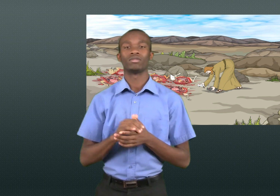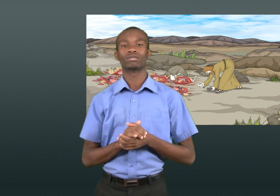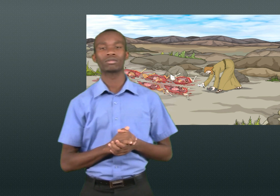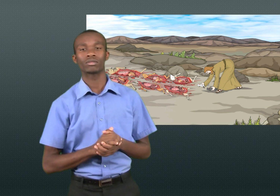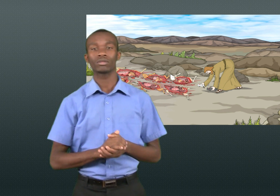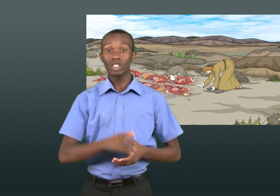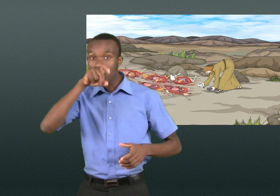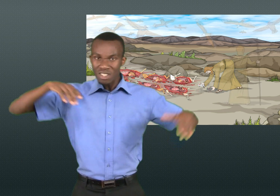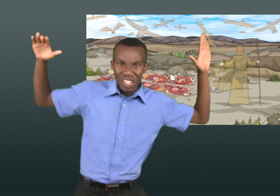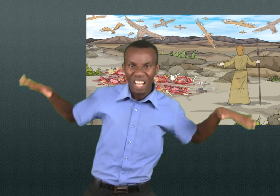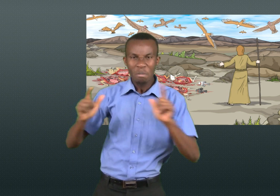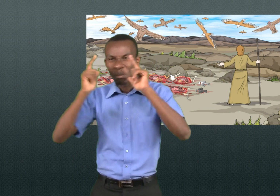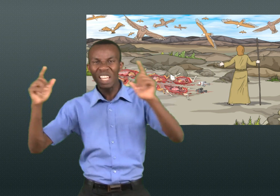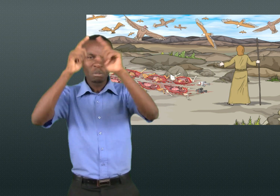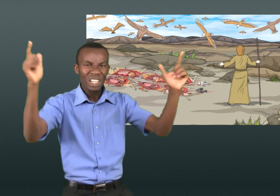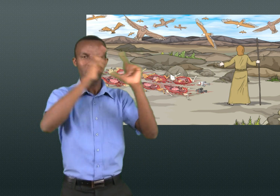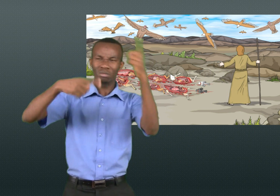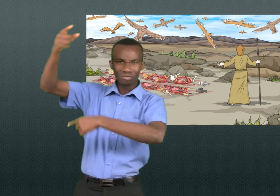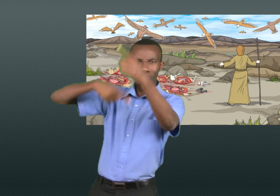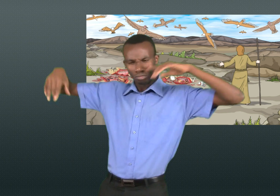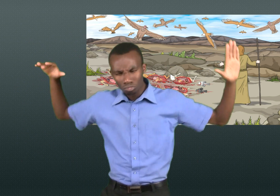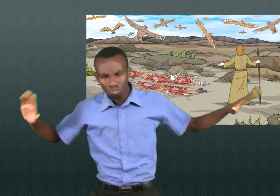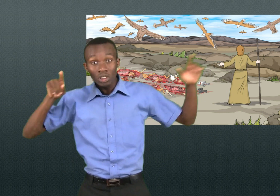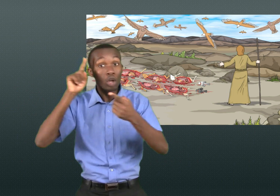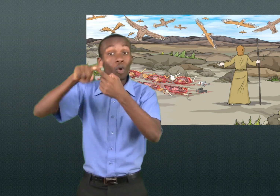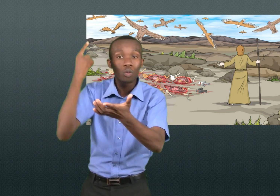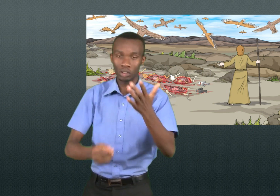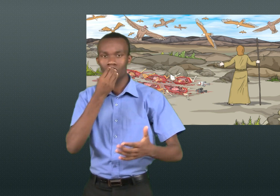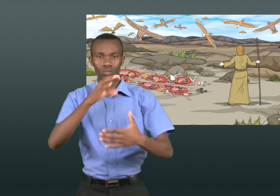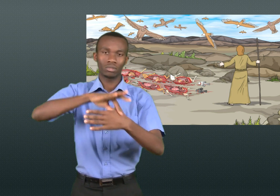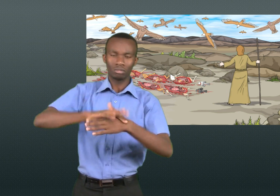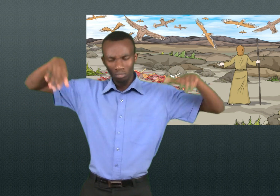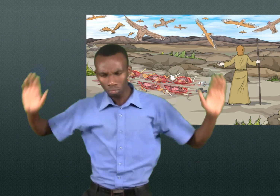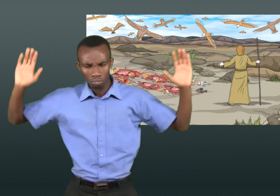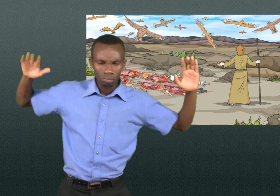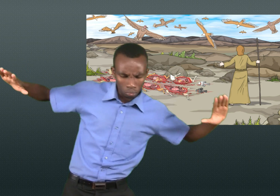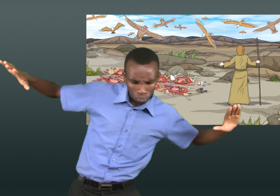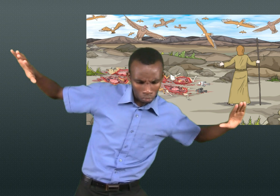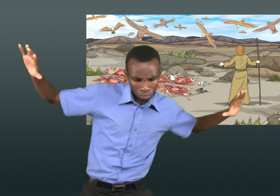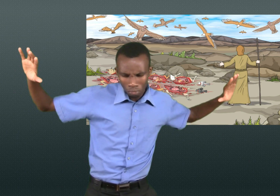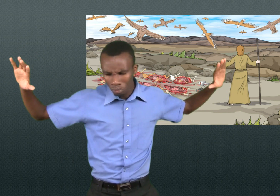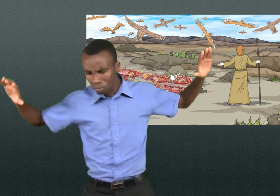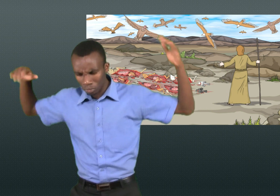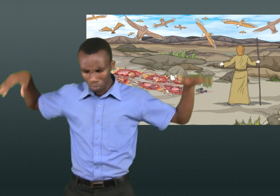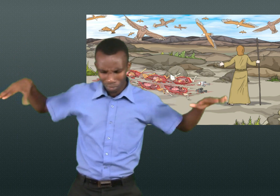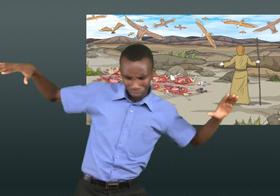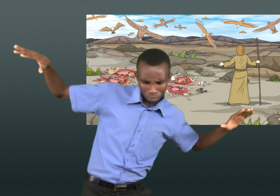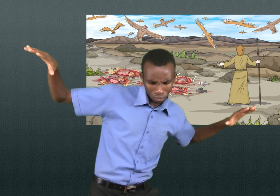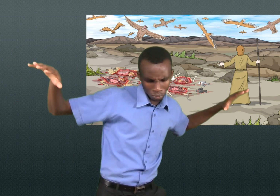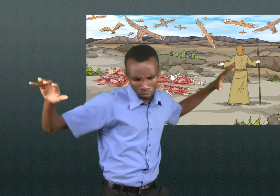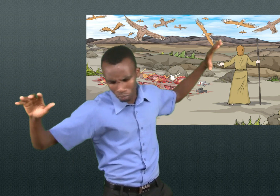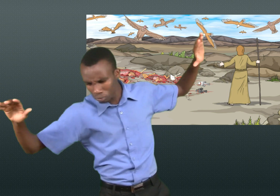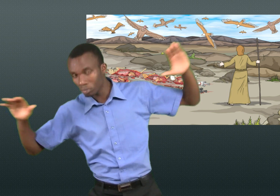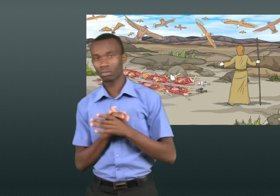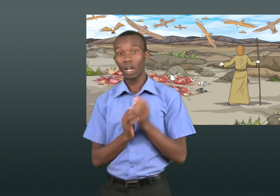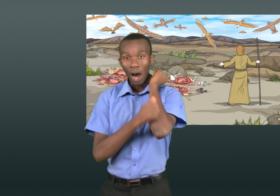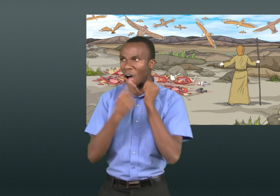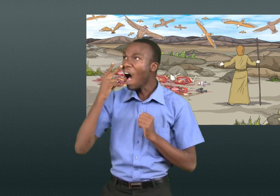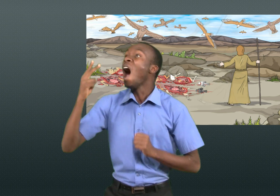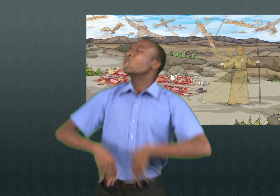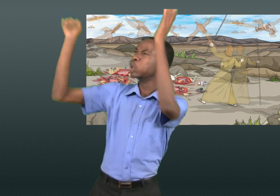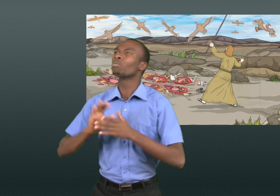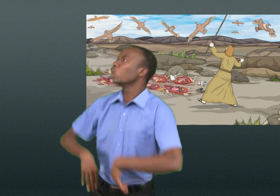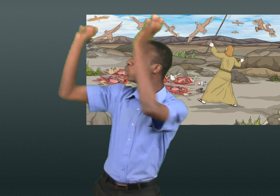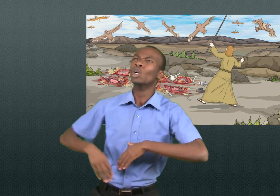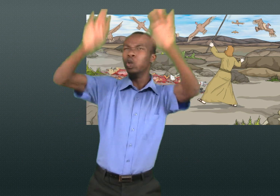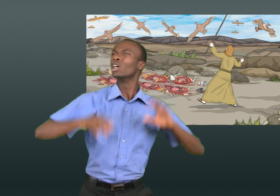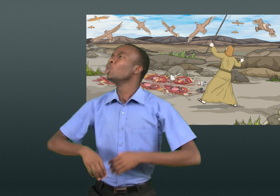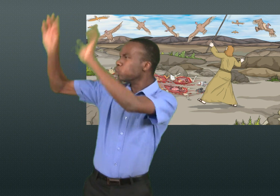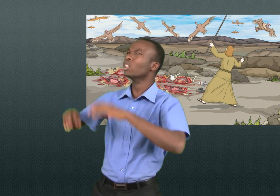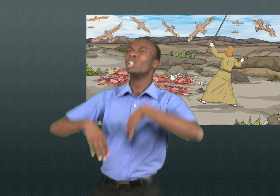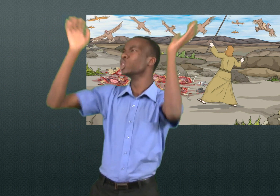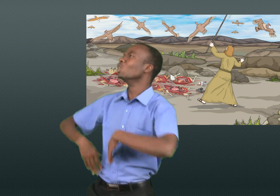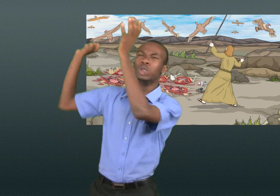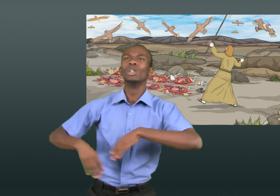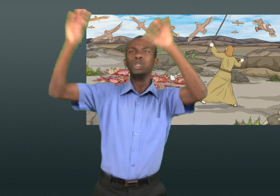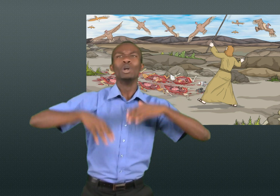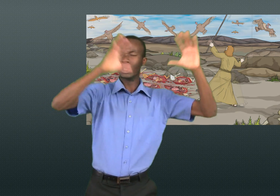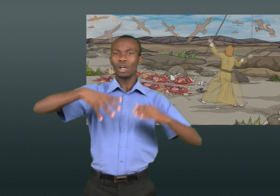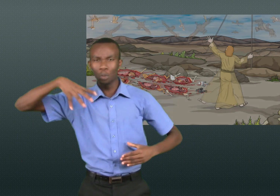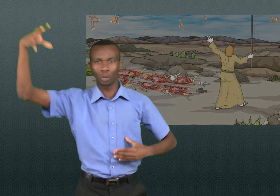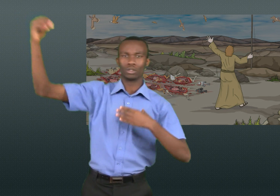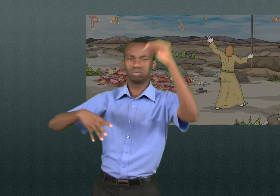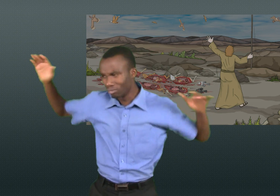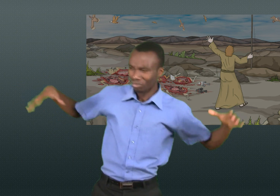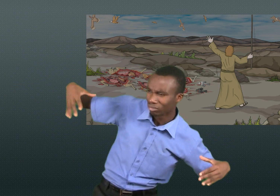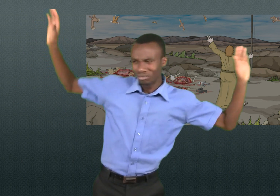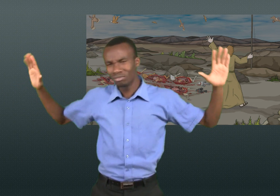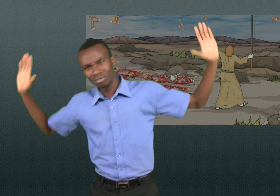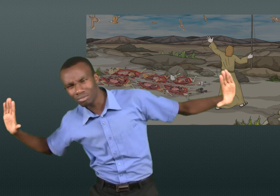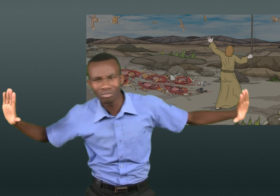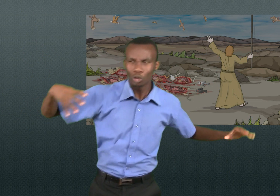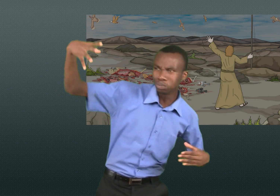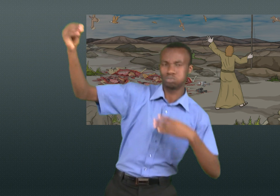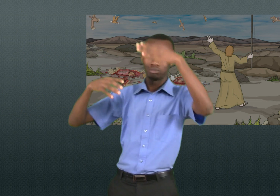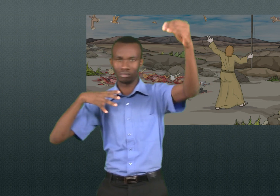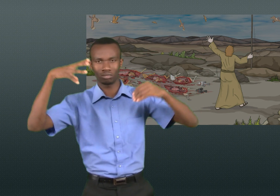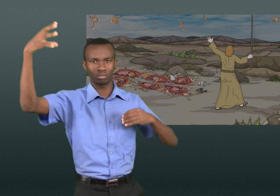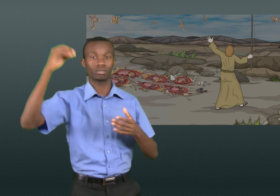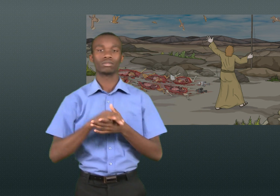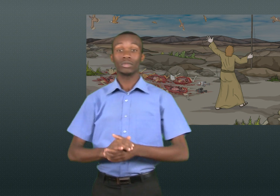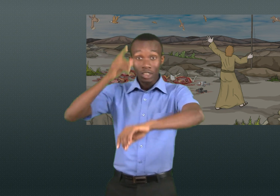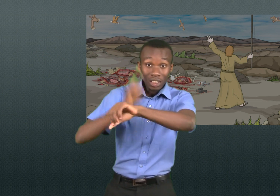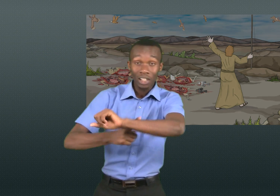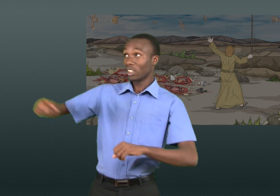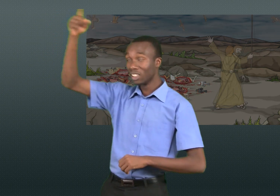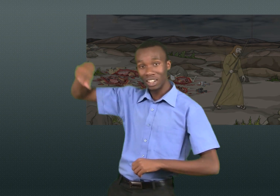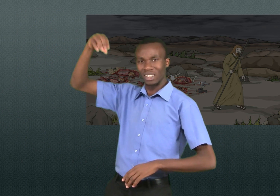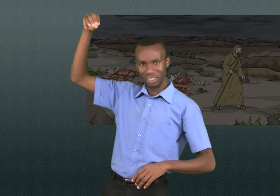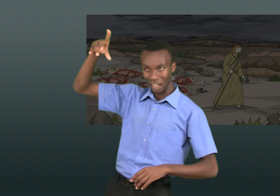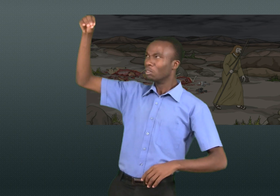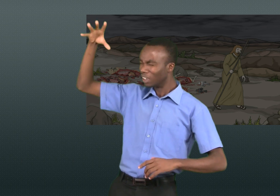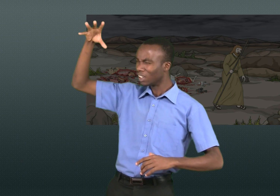And the birds of prey descended on the carcasses, but Abram drove them away.